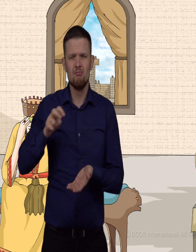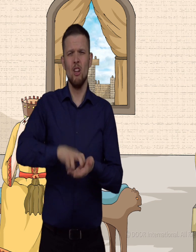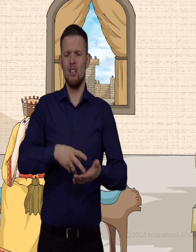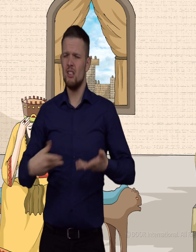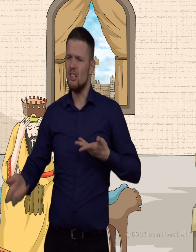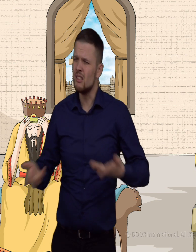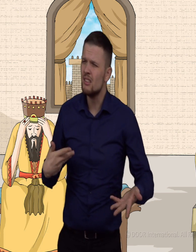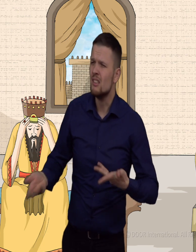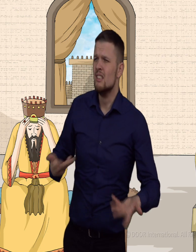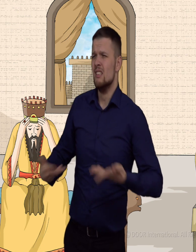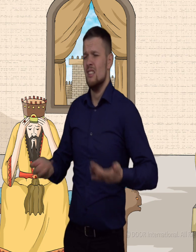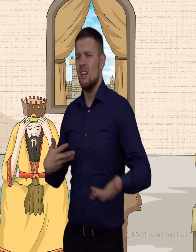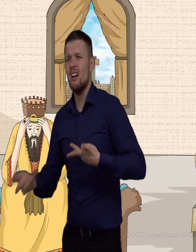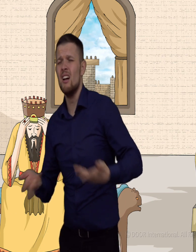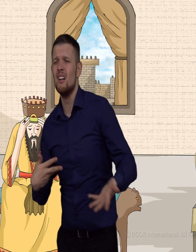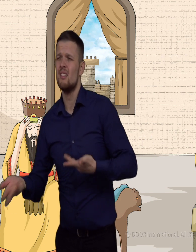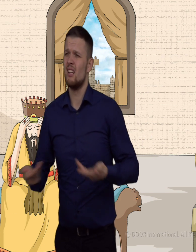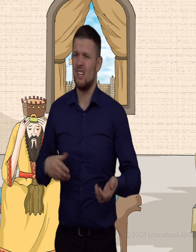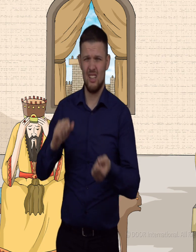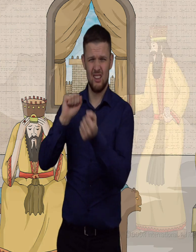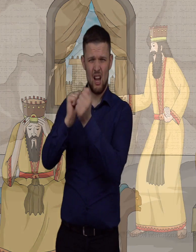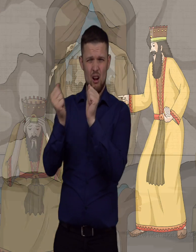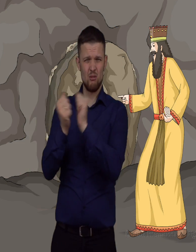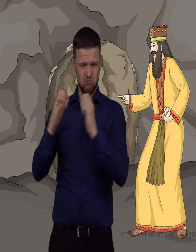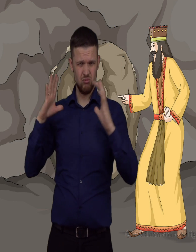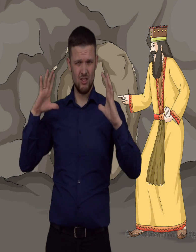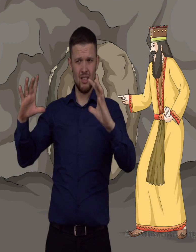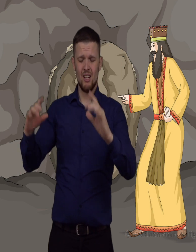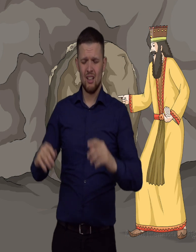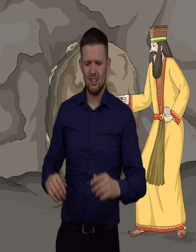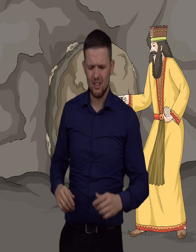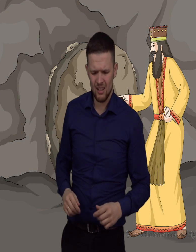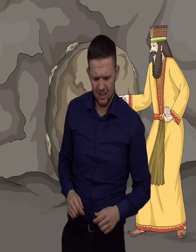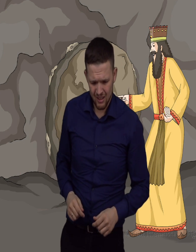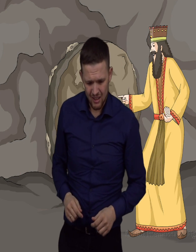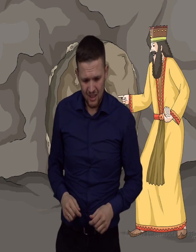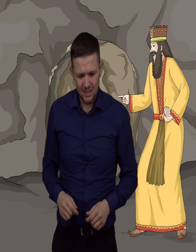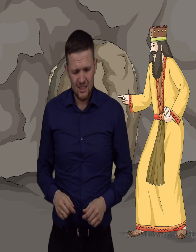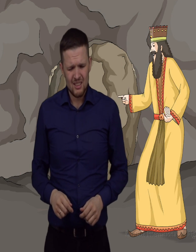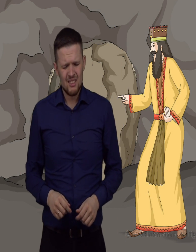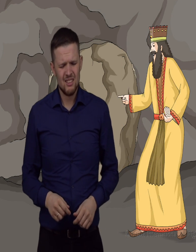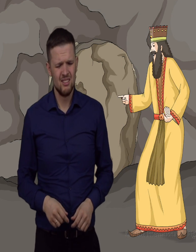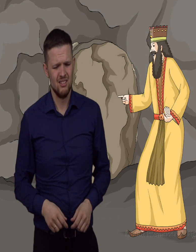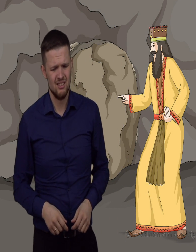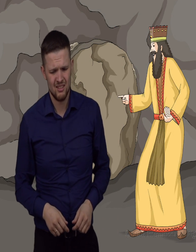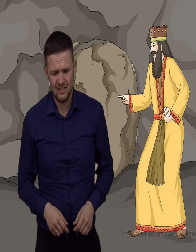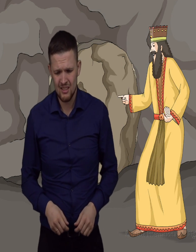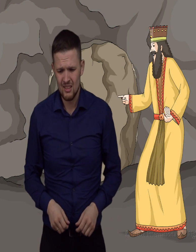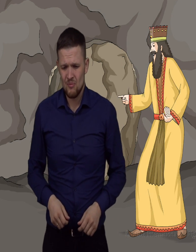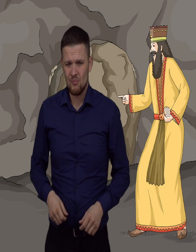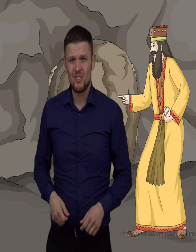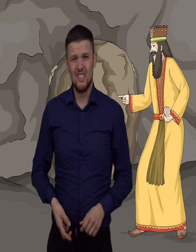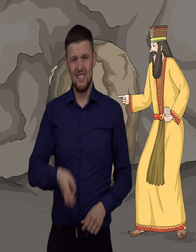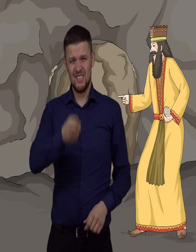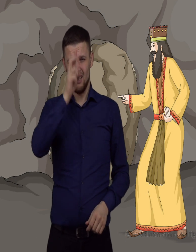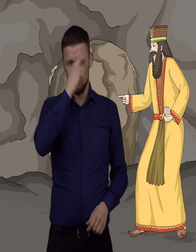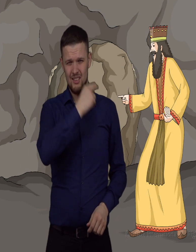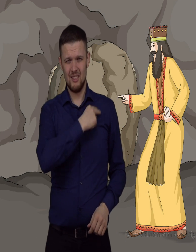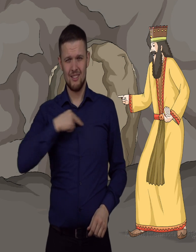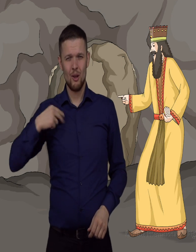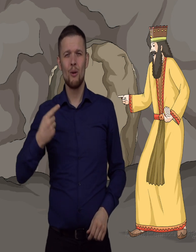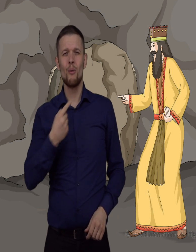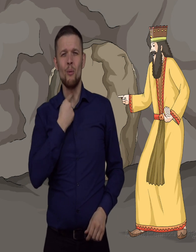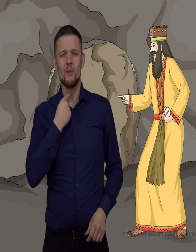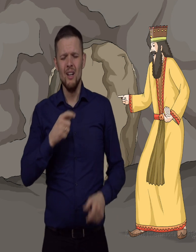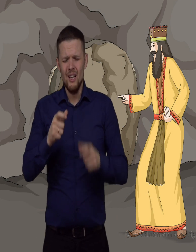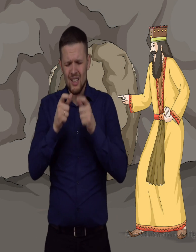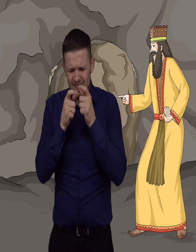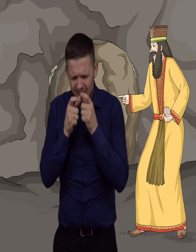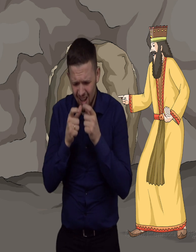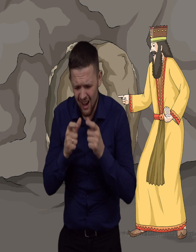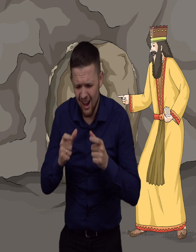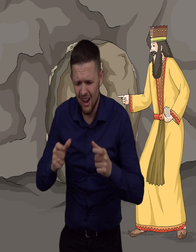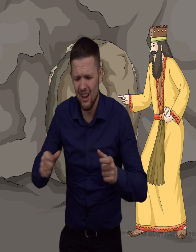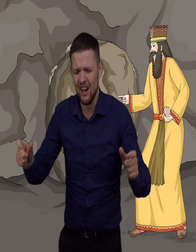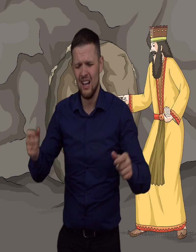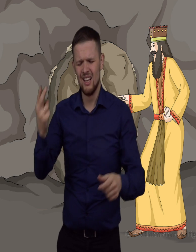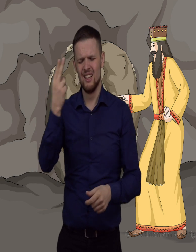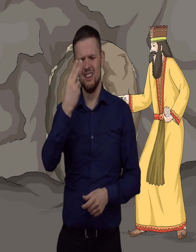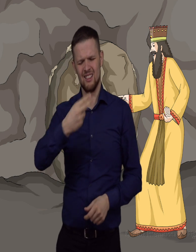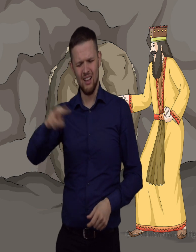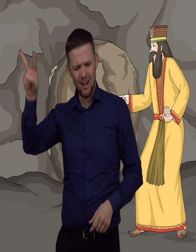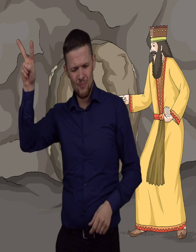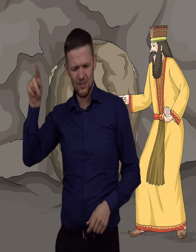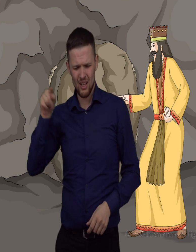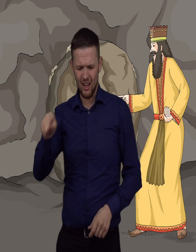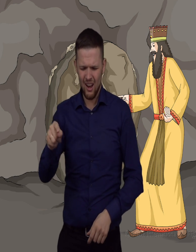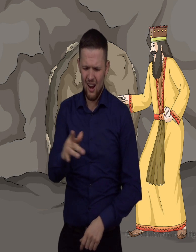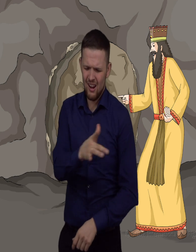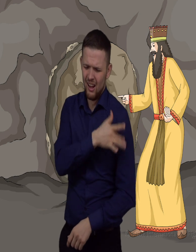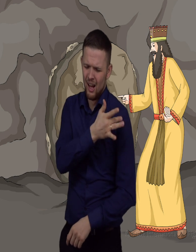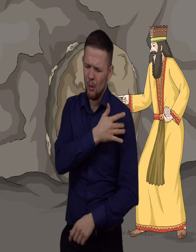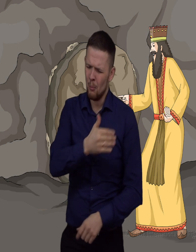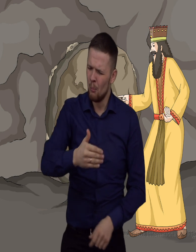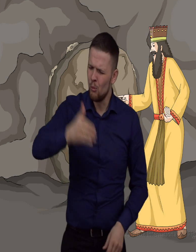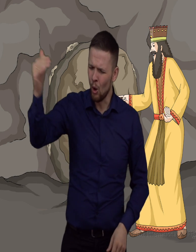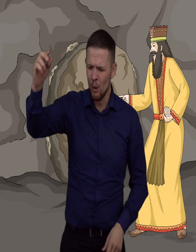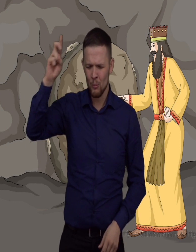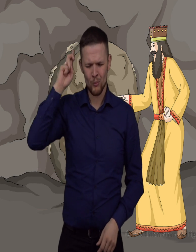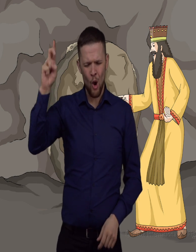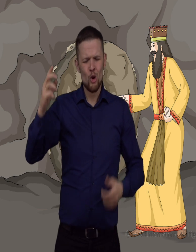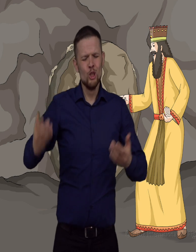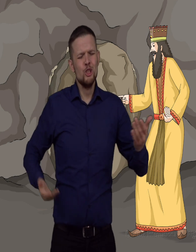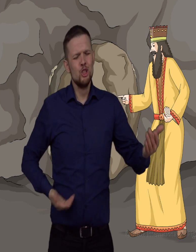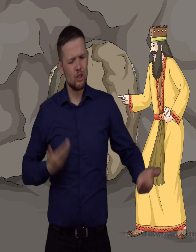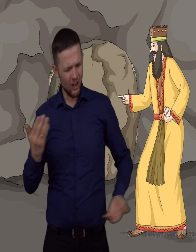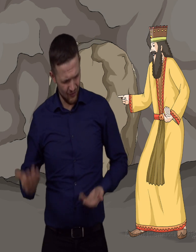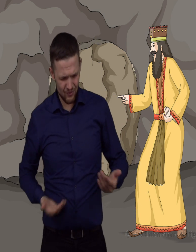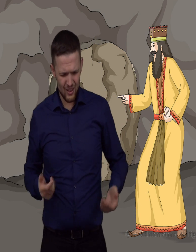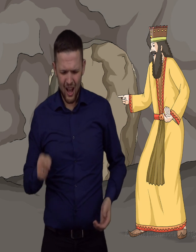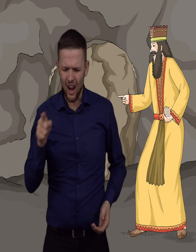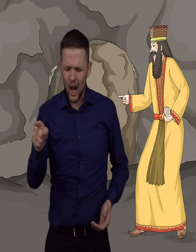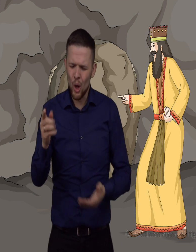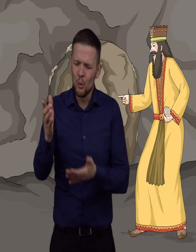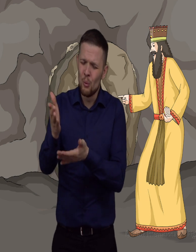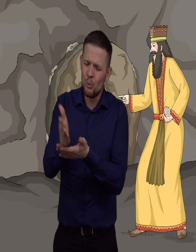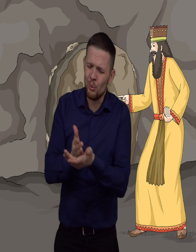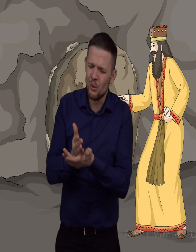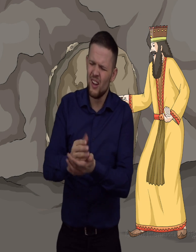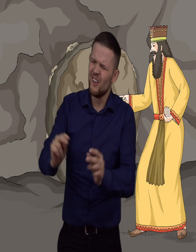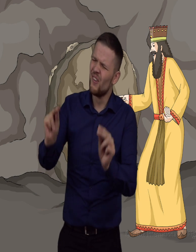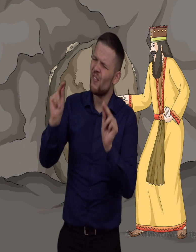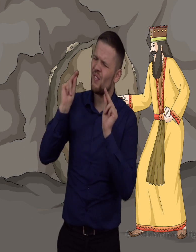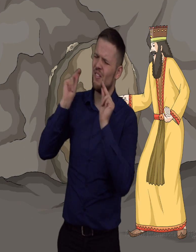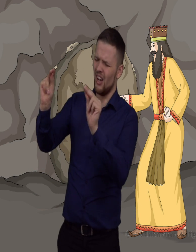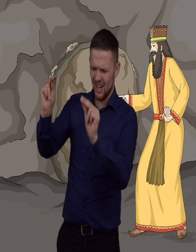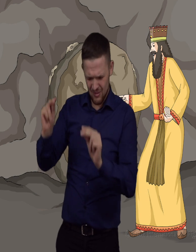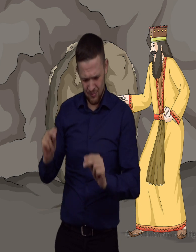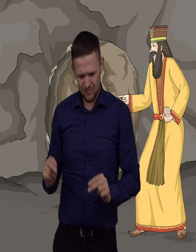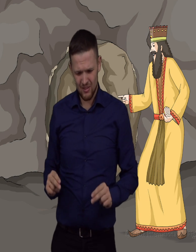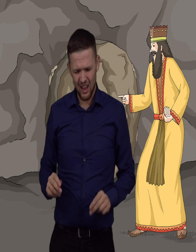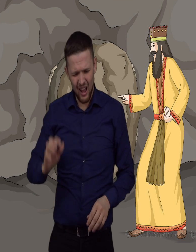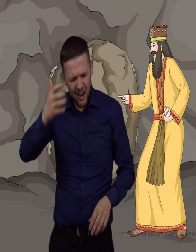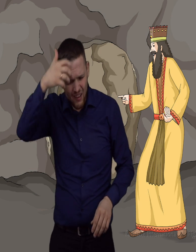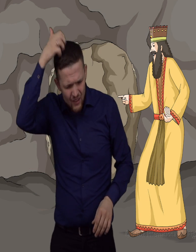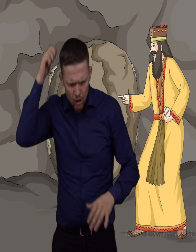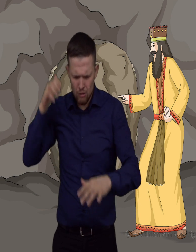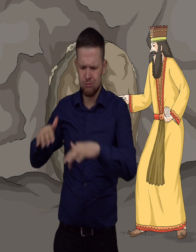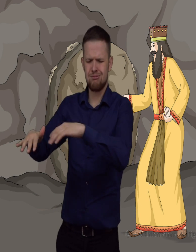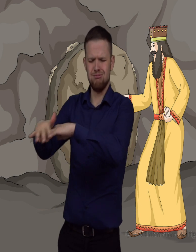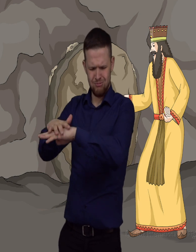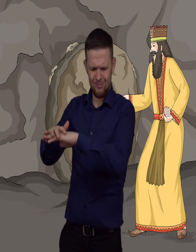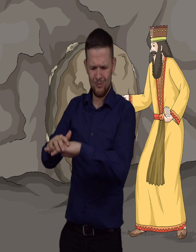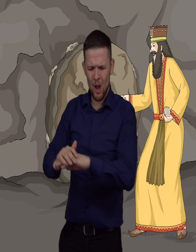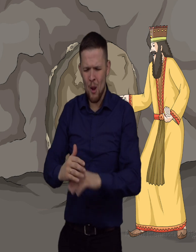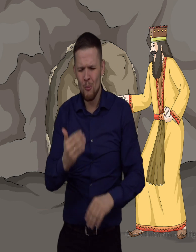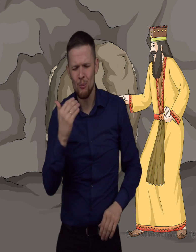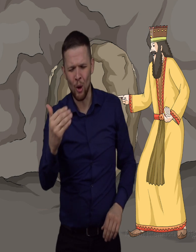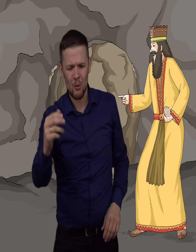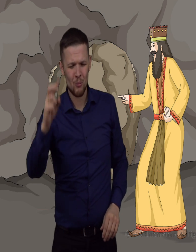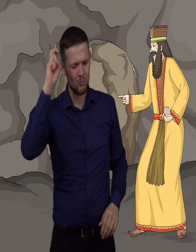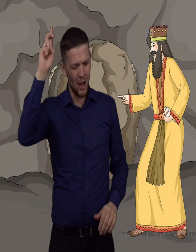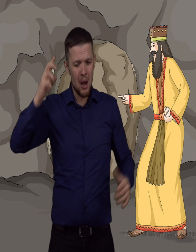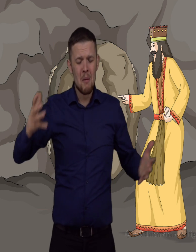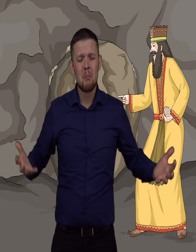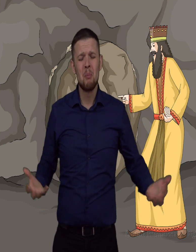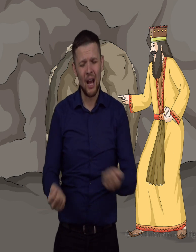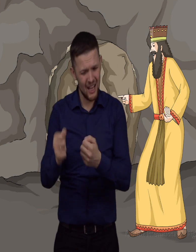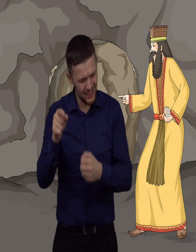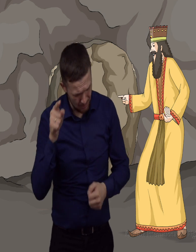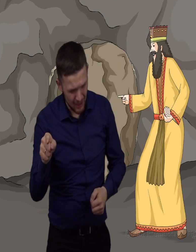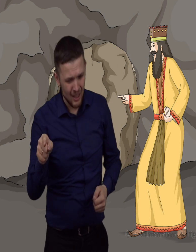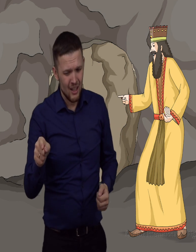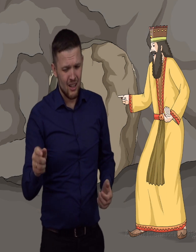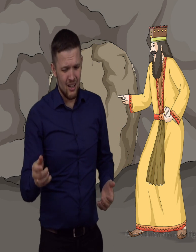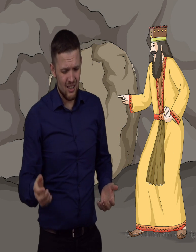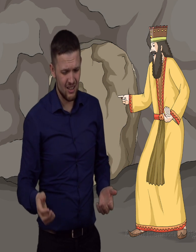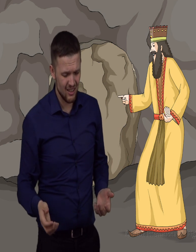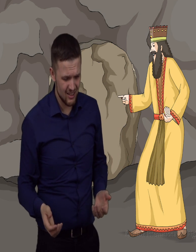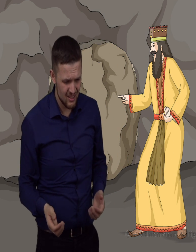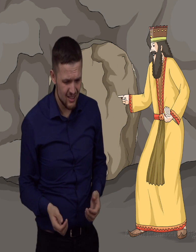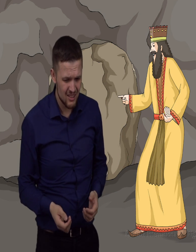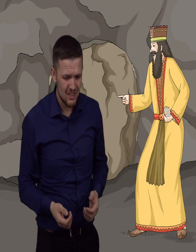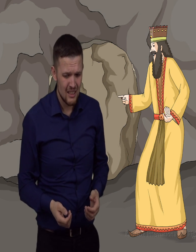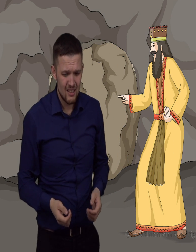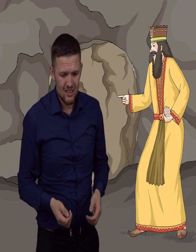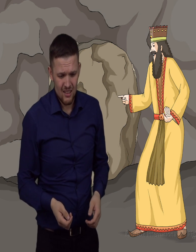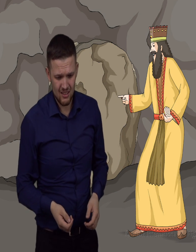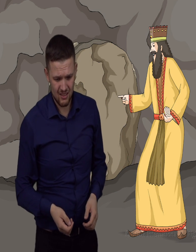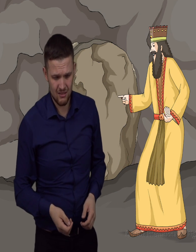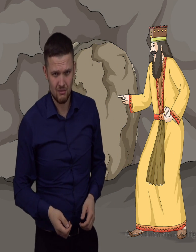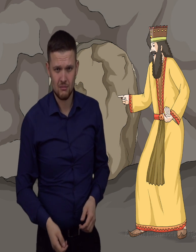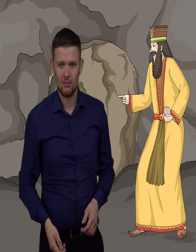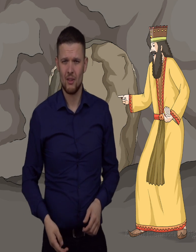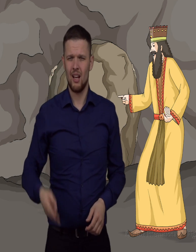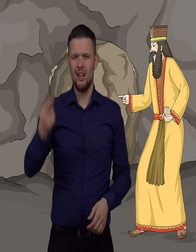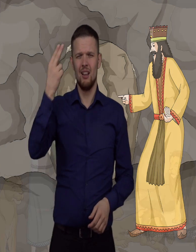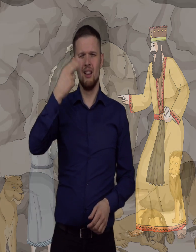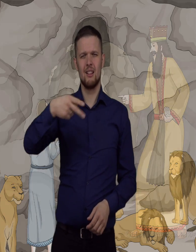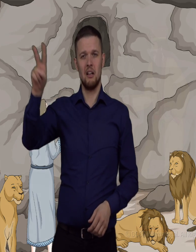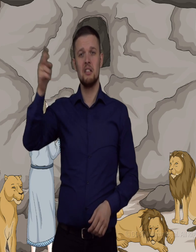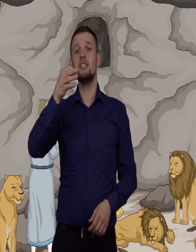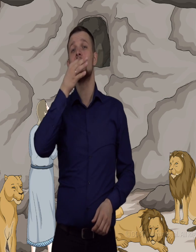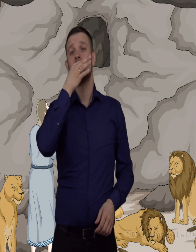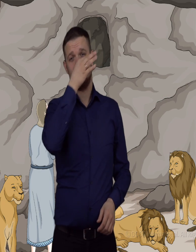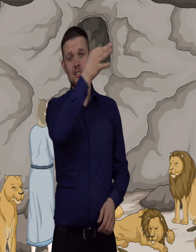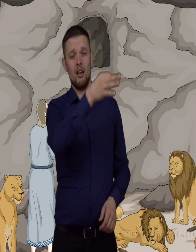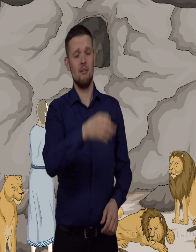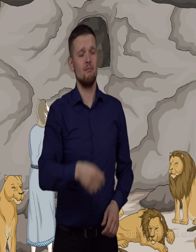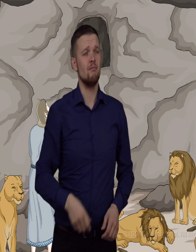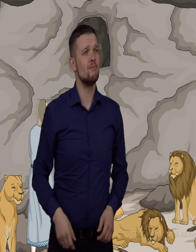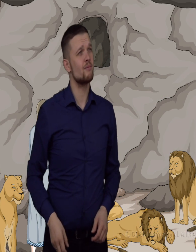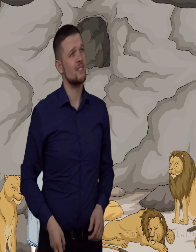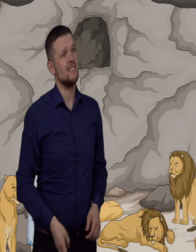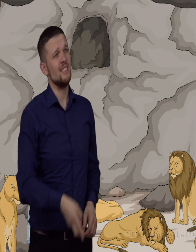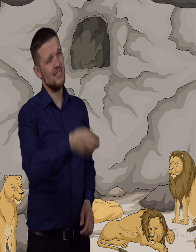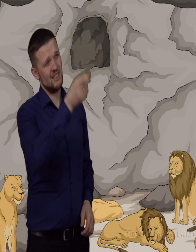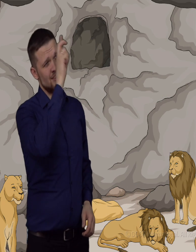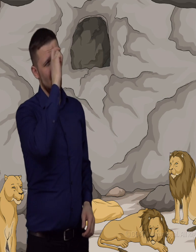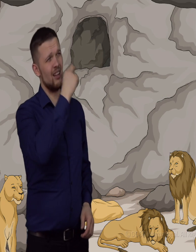At the first light of dawn, the king got up and hurried to the den of lions. When he reached the den, he cried out in a voice of anguish, “O Daniel, servant of the living God, has your God, whom you serve continually, been able to deliver you from the lions?”